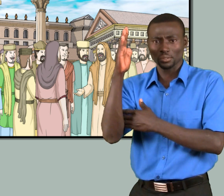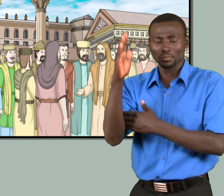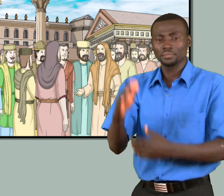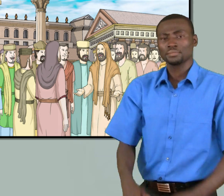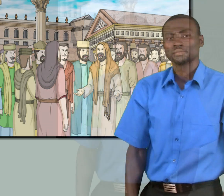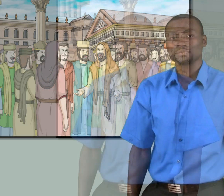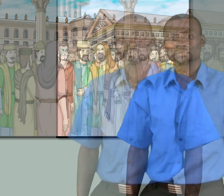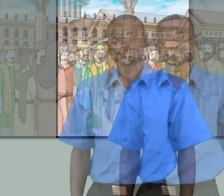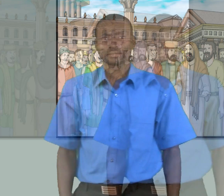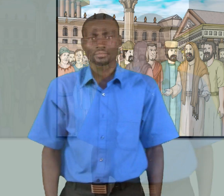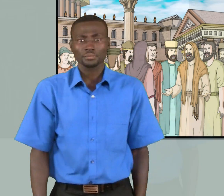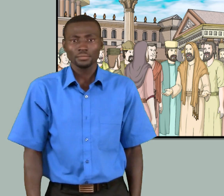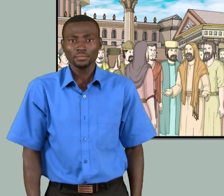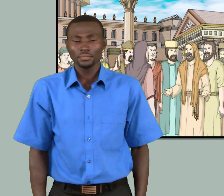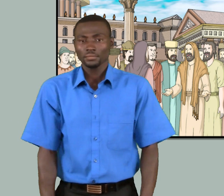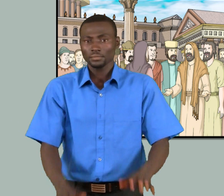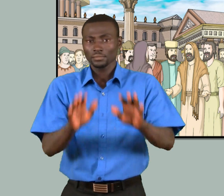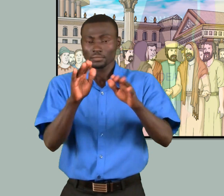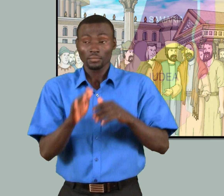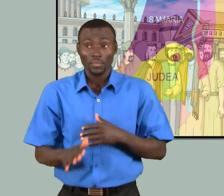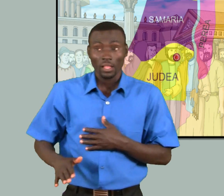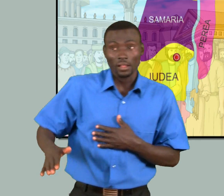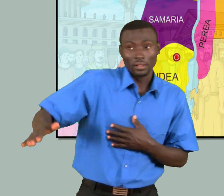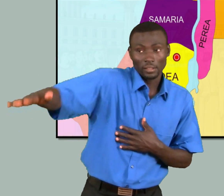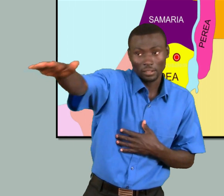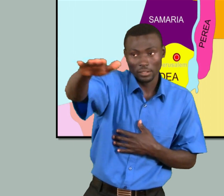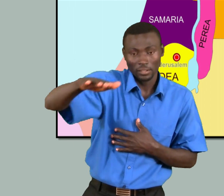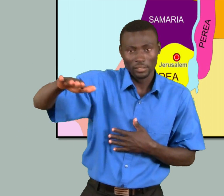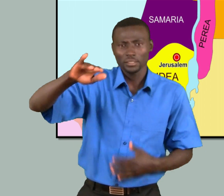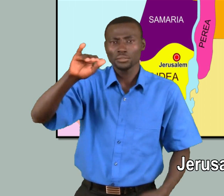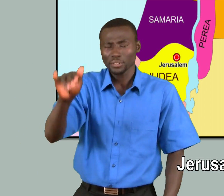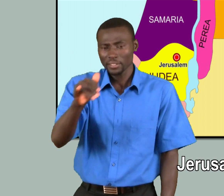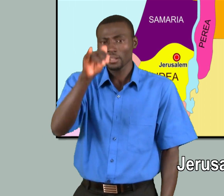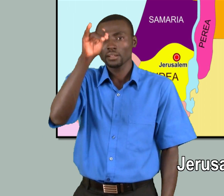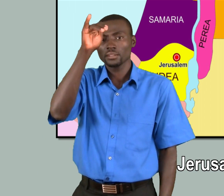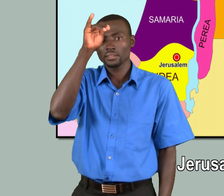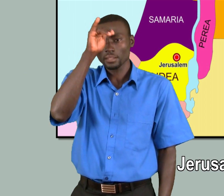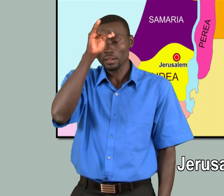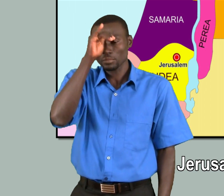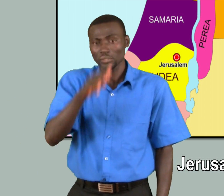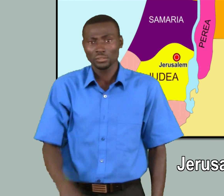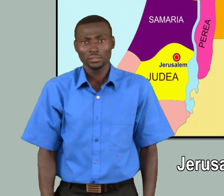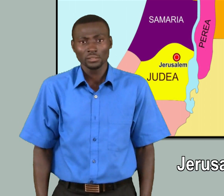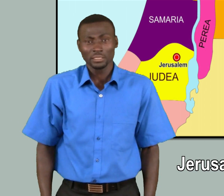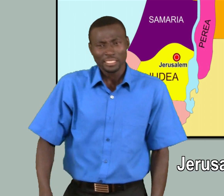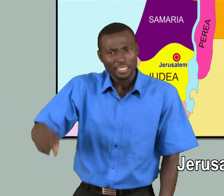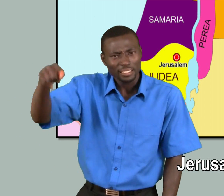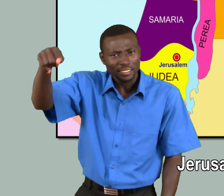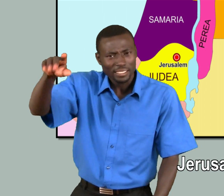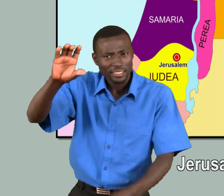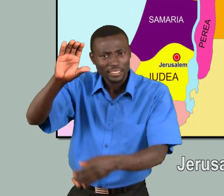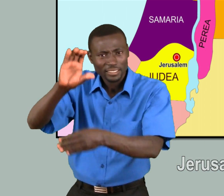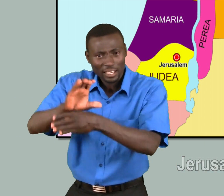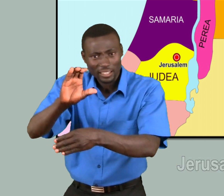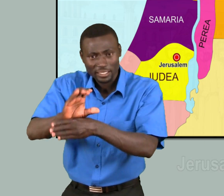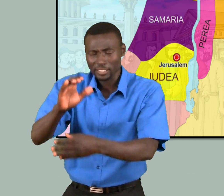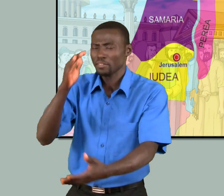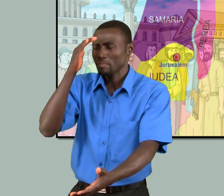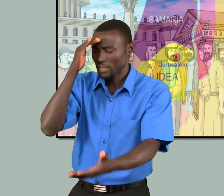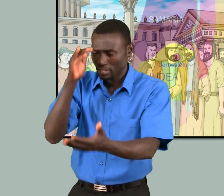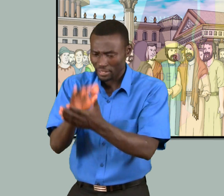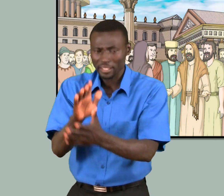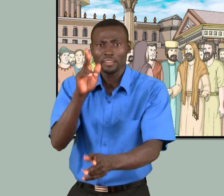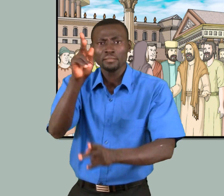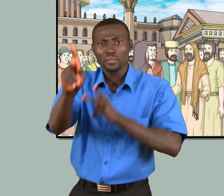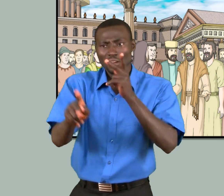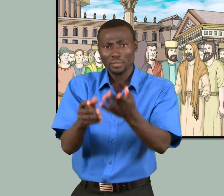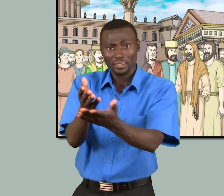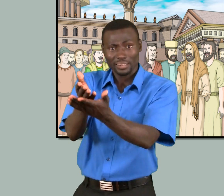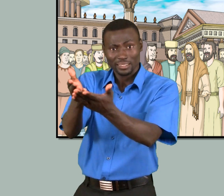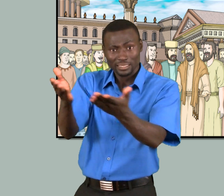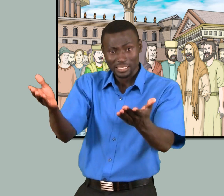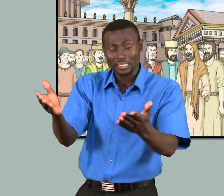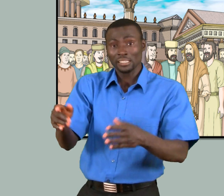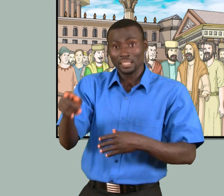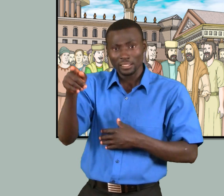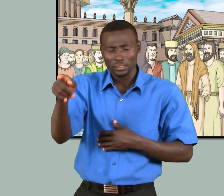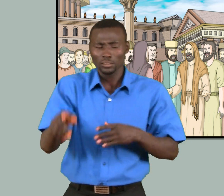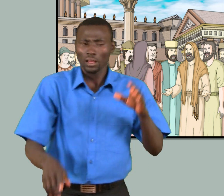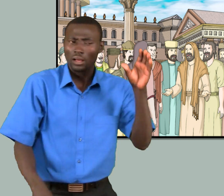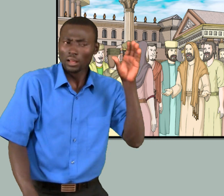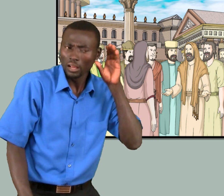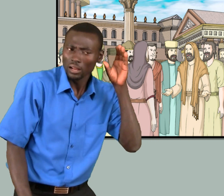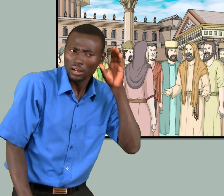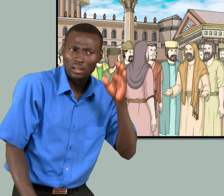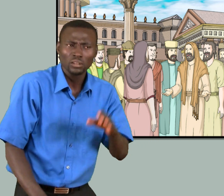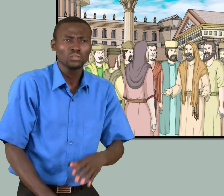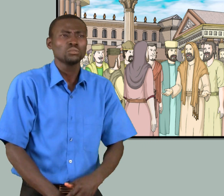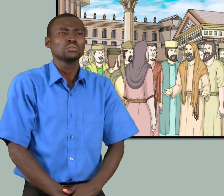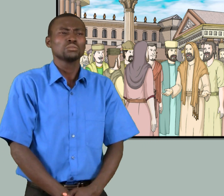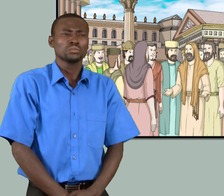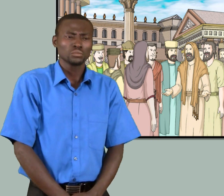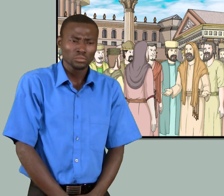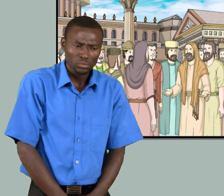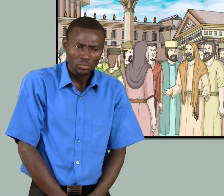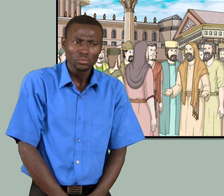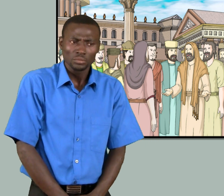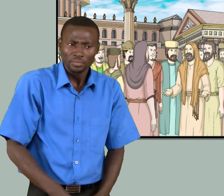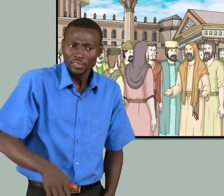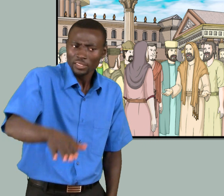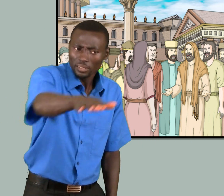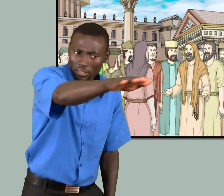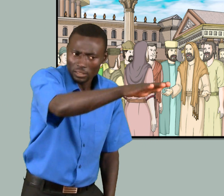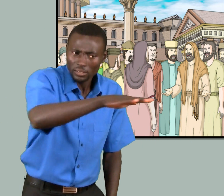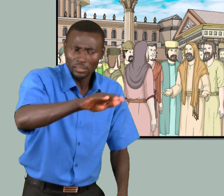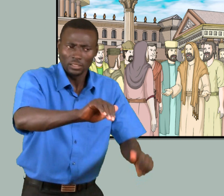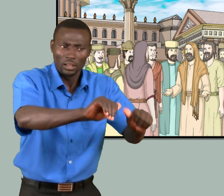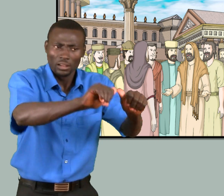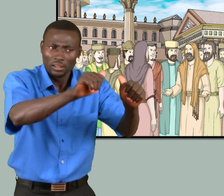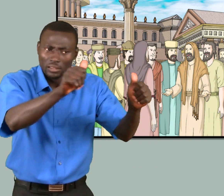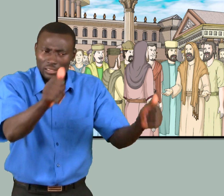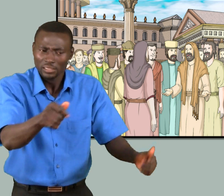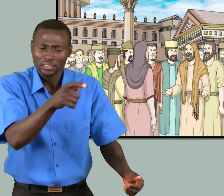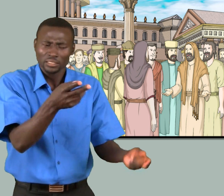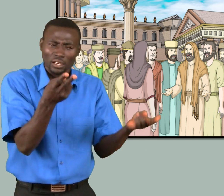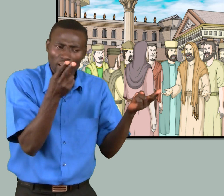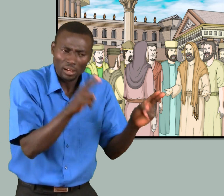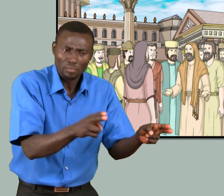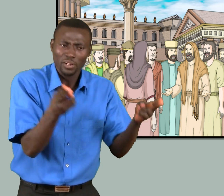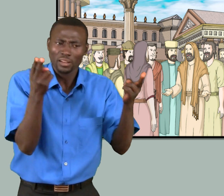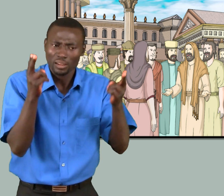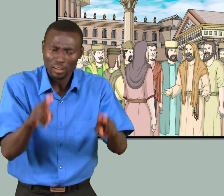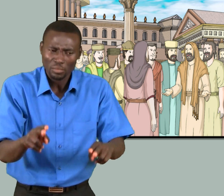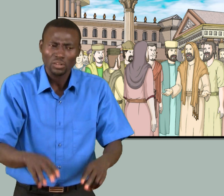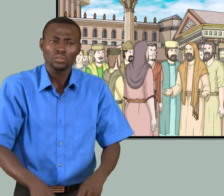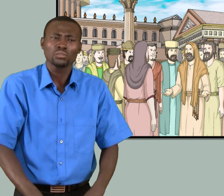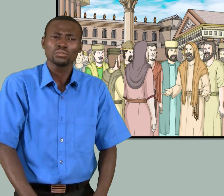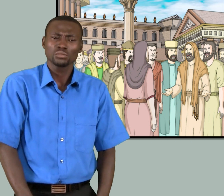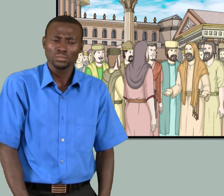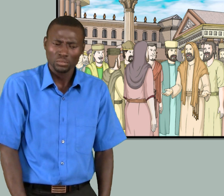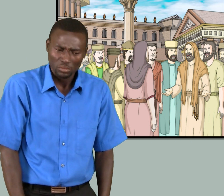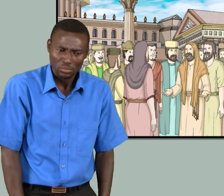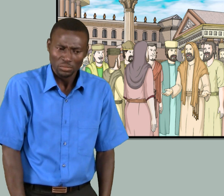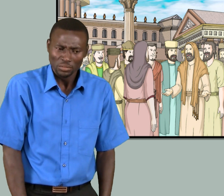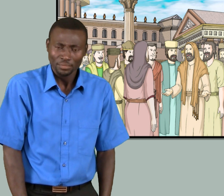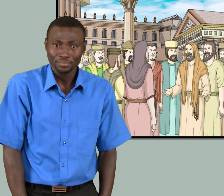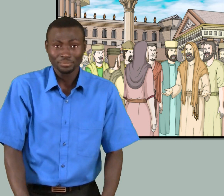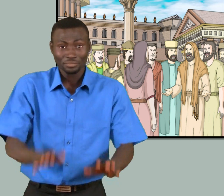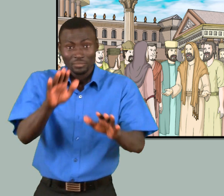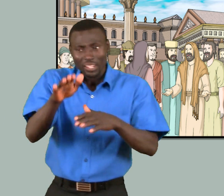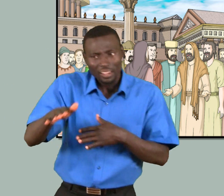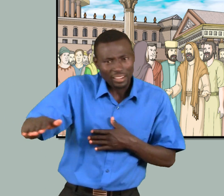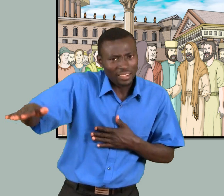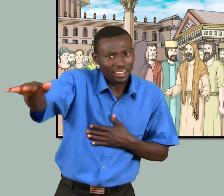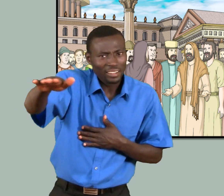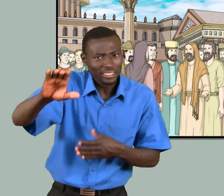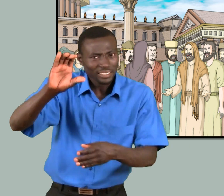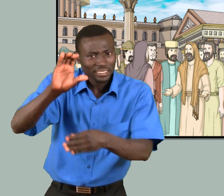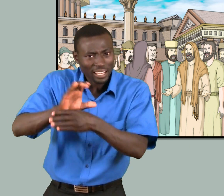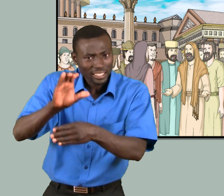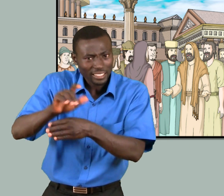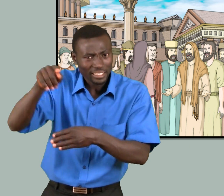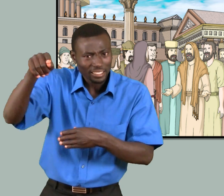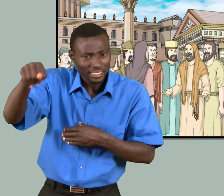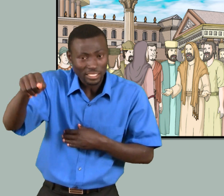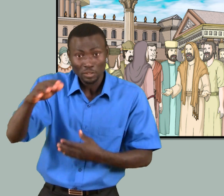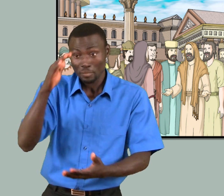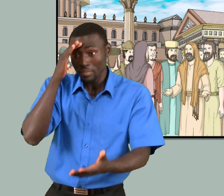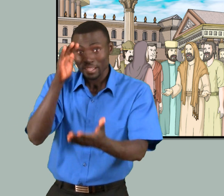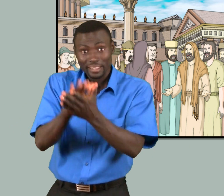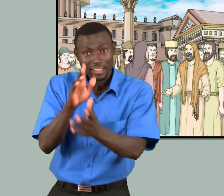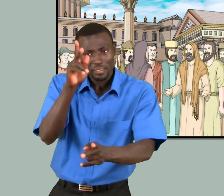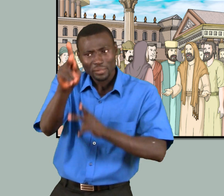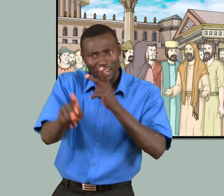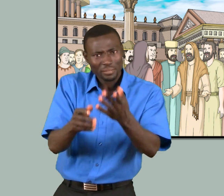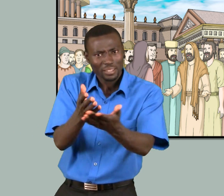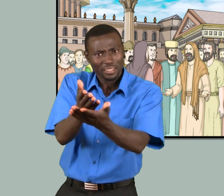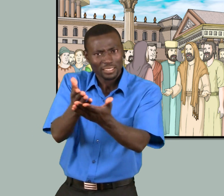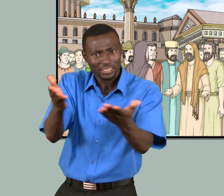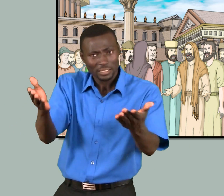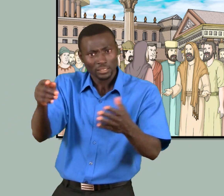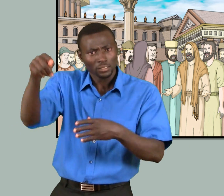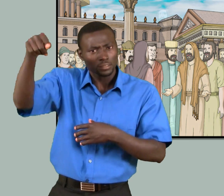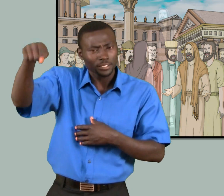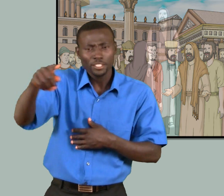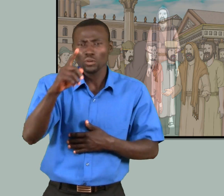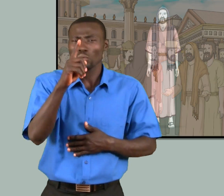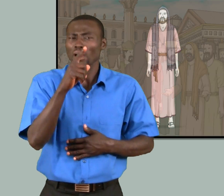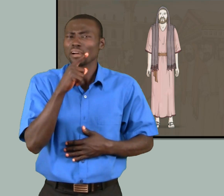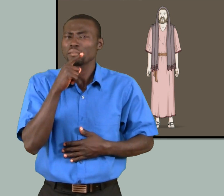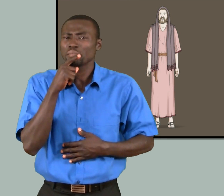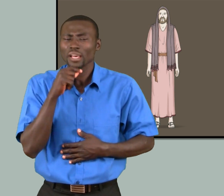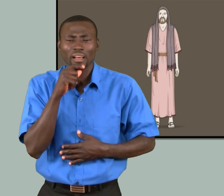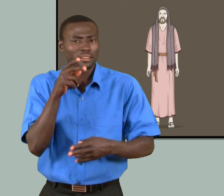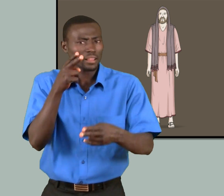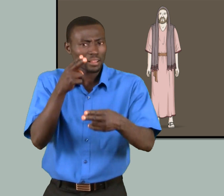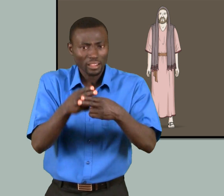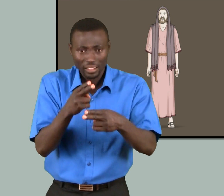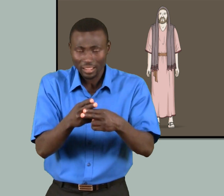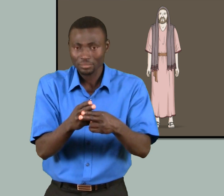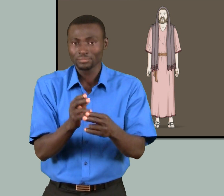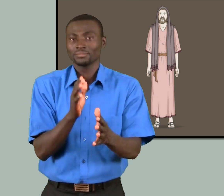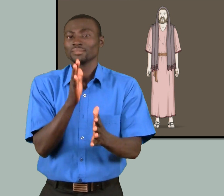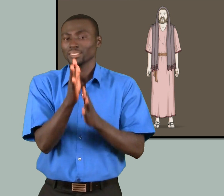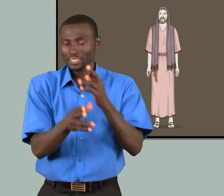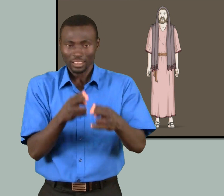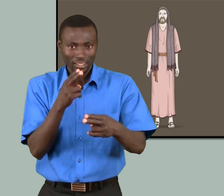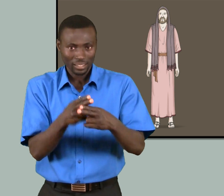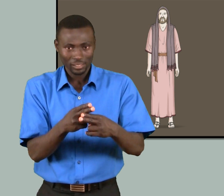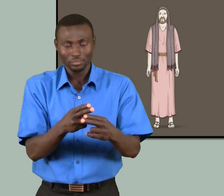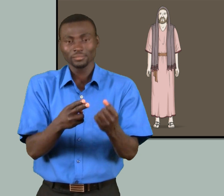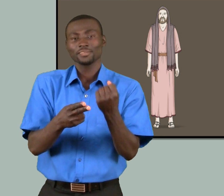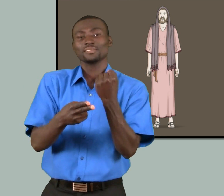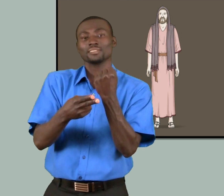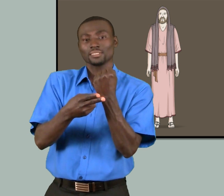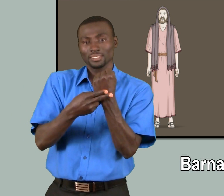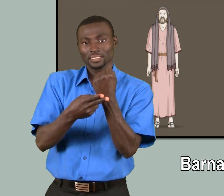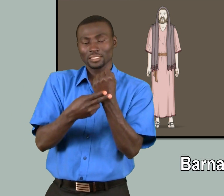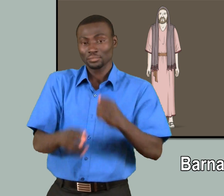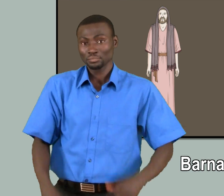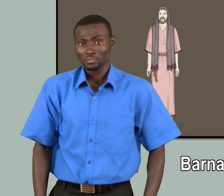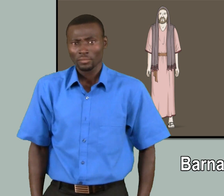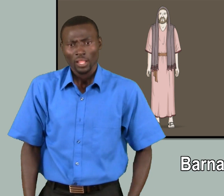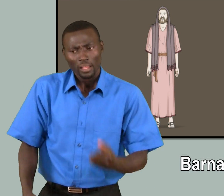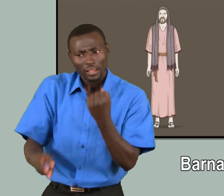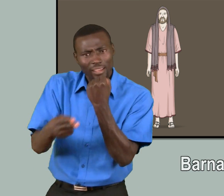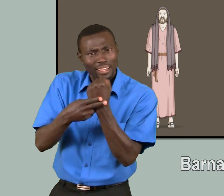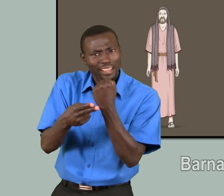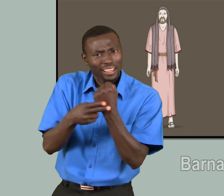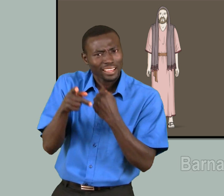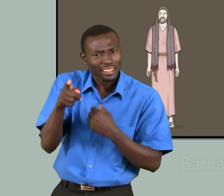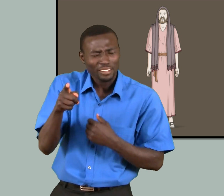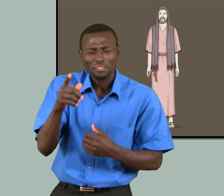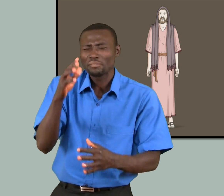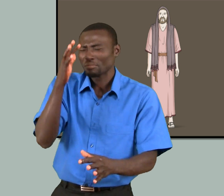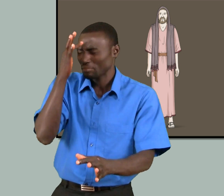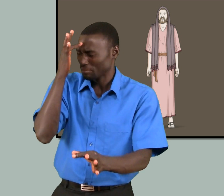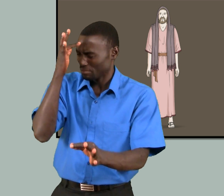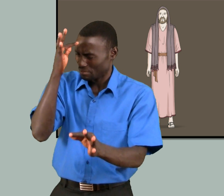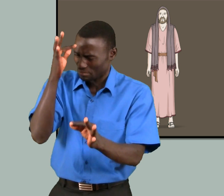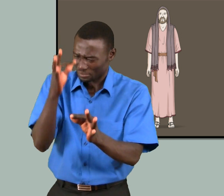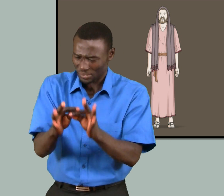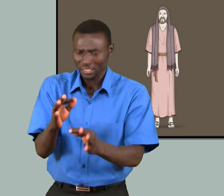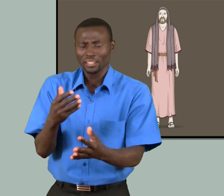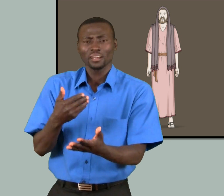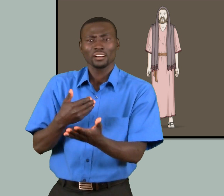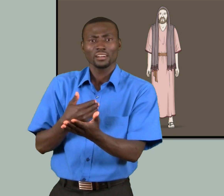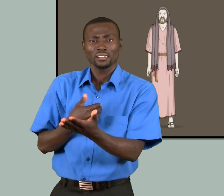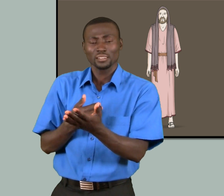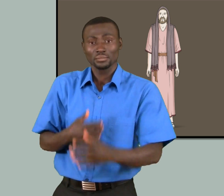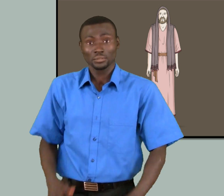When news of this reached the ears of the church in Jerusalem, they sent Barnabas to Antioch.